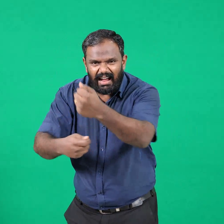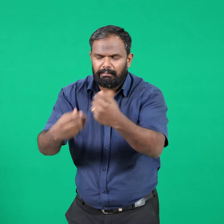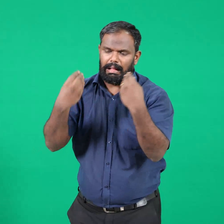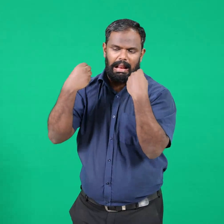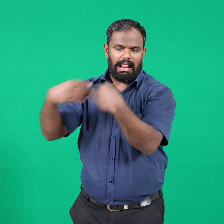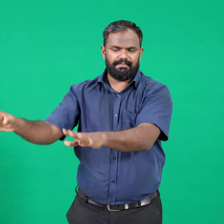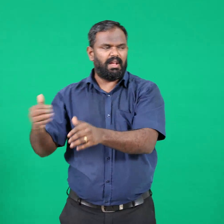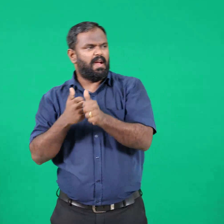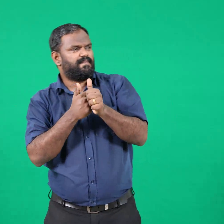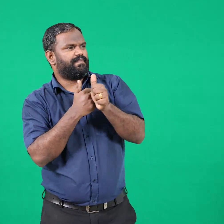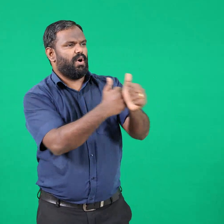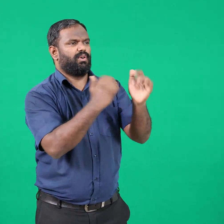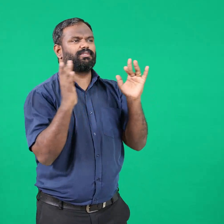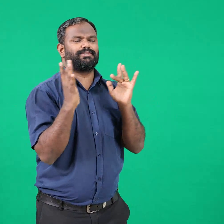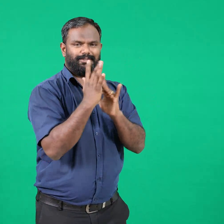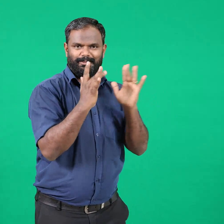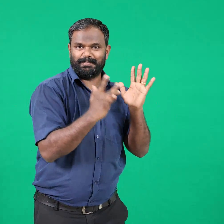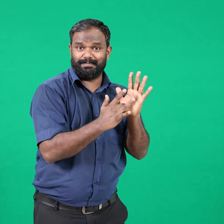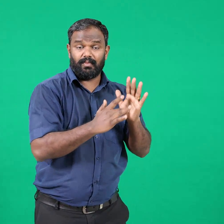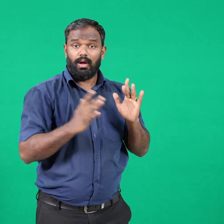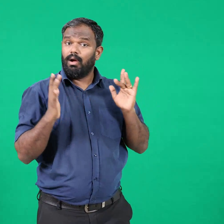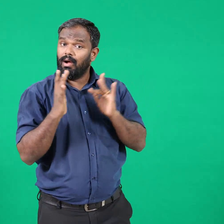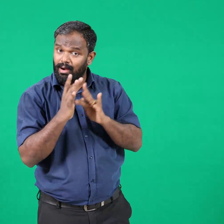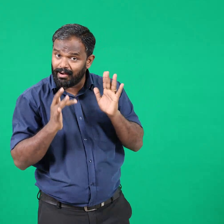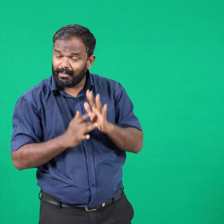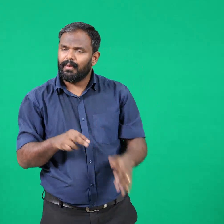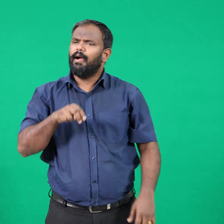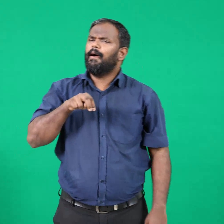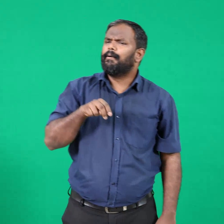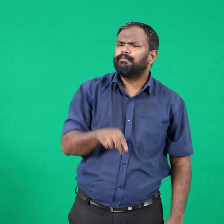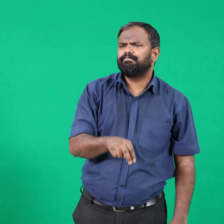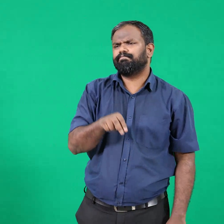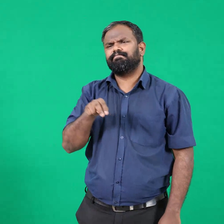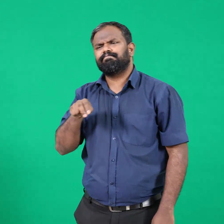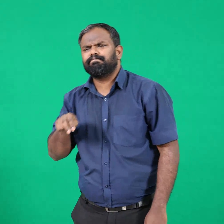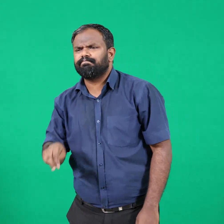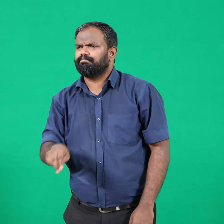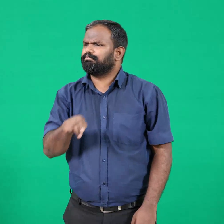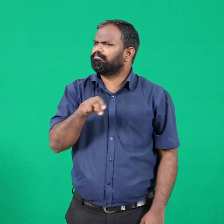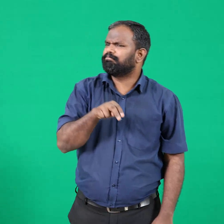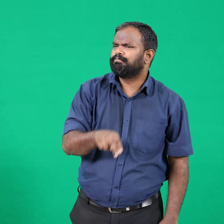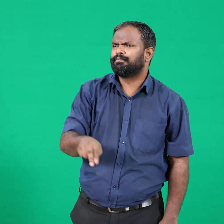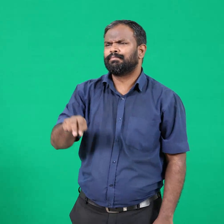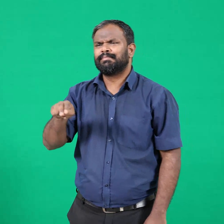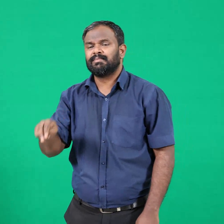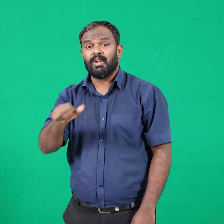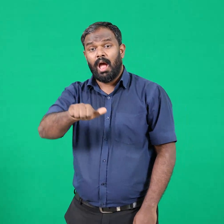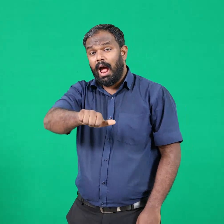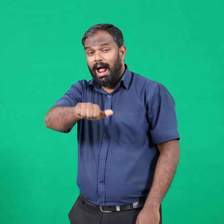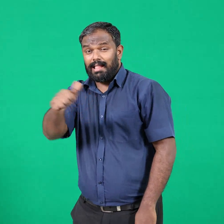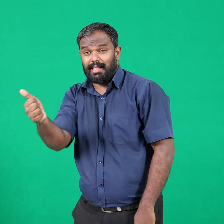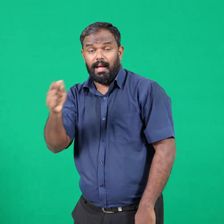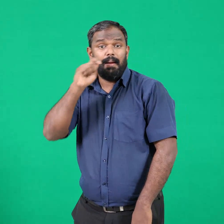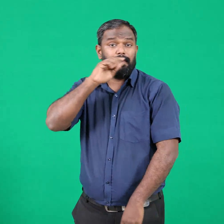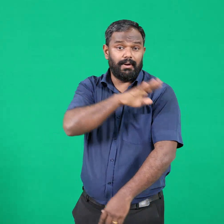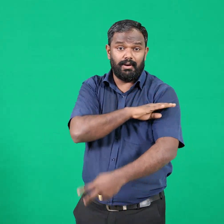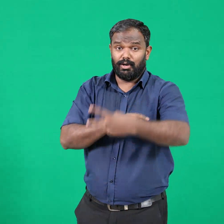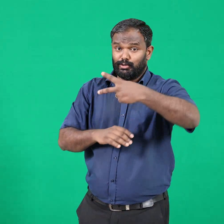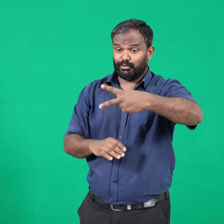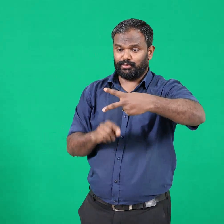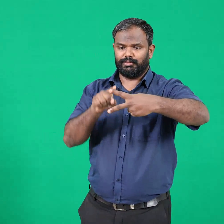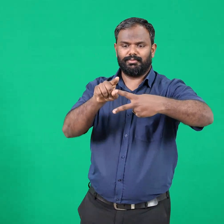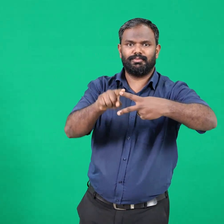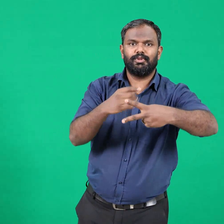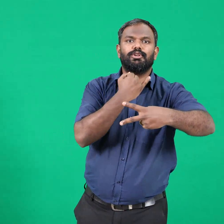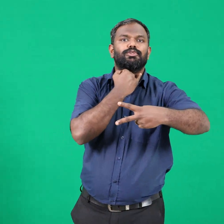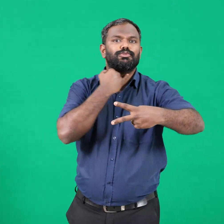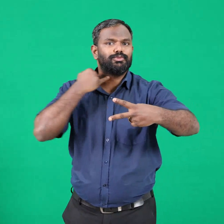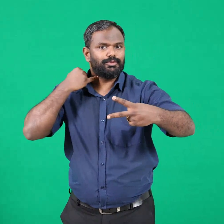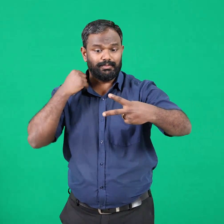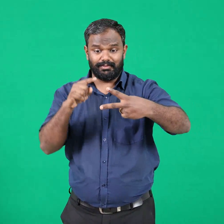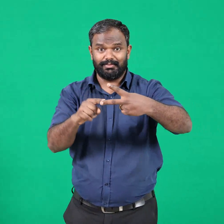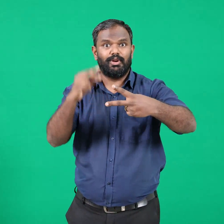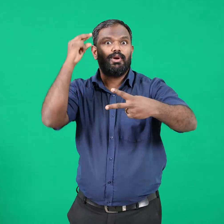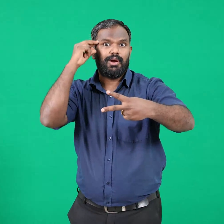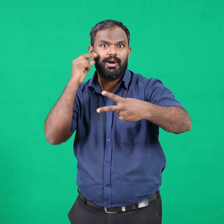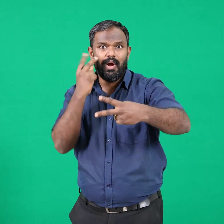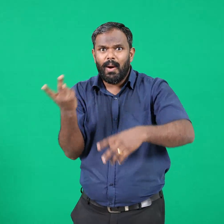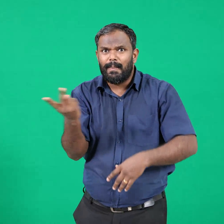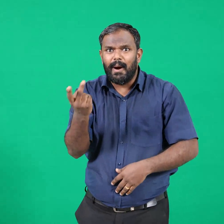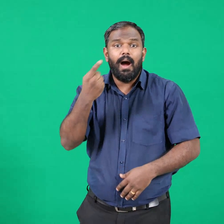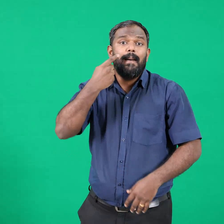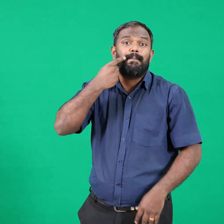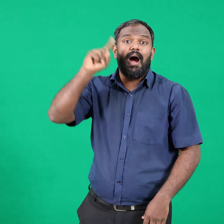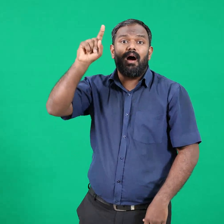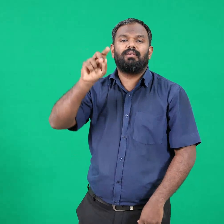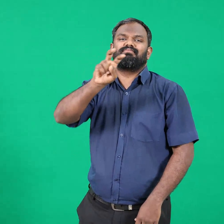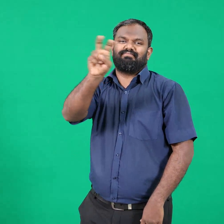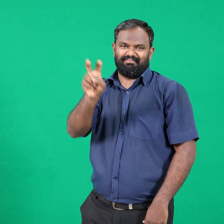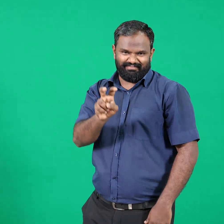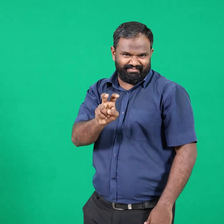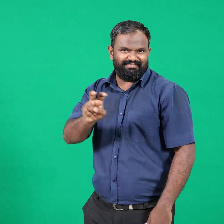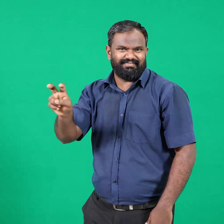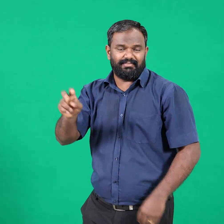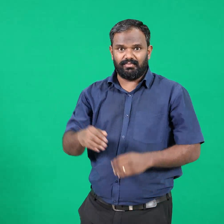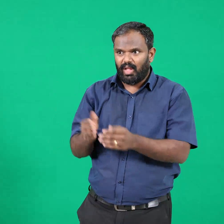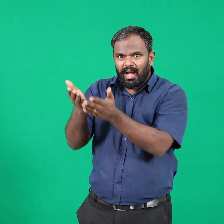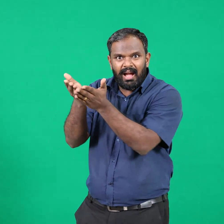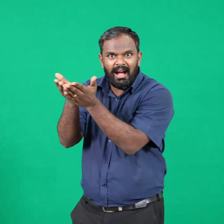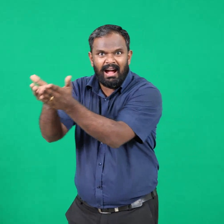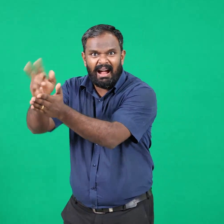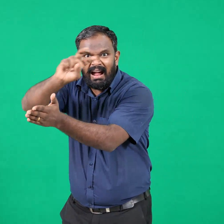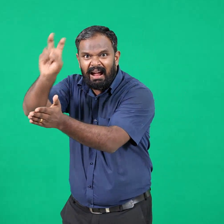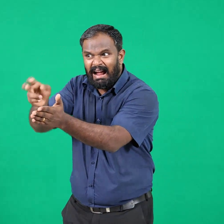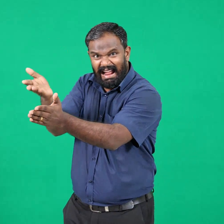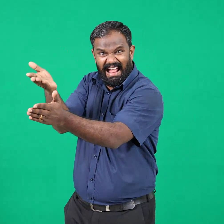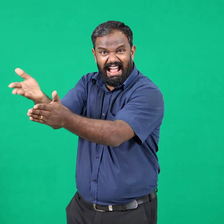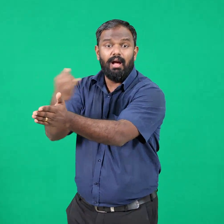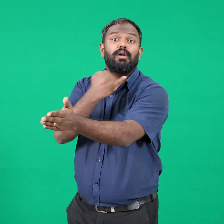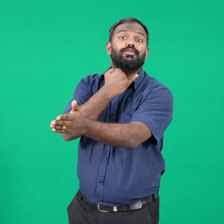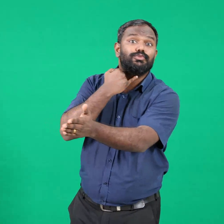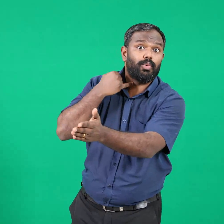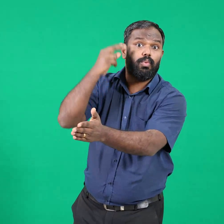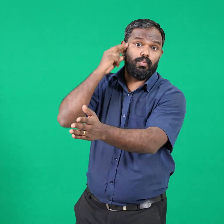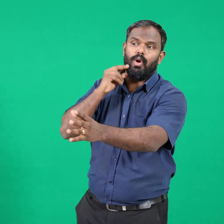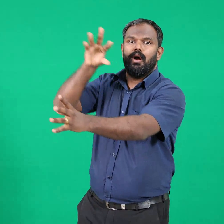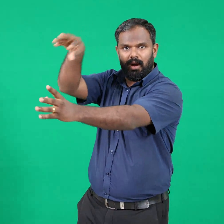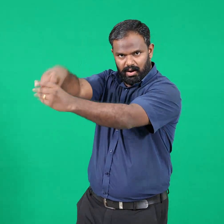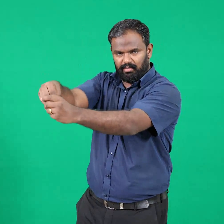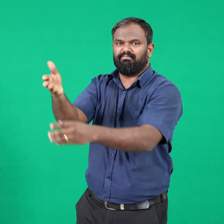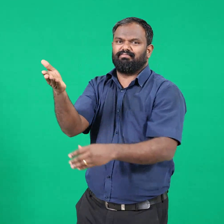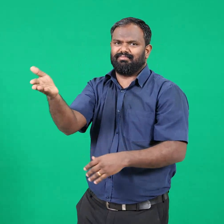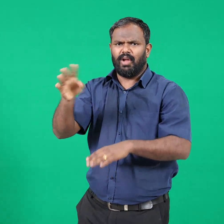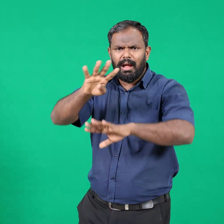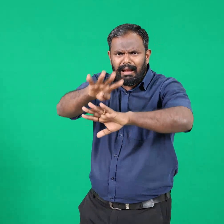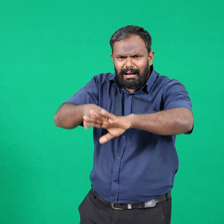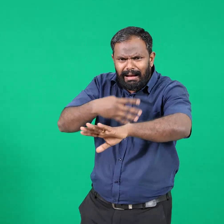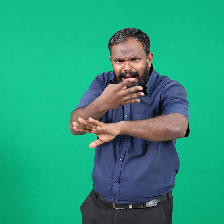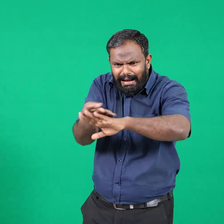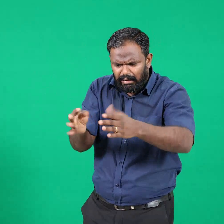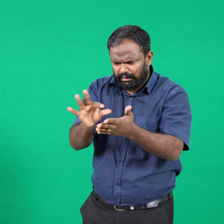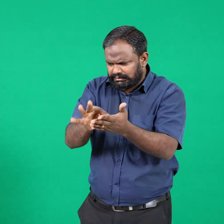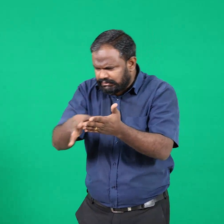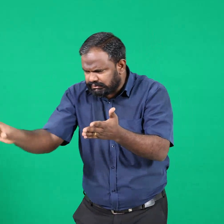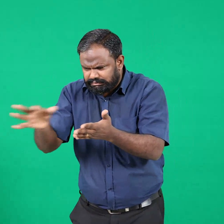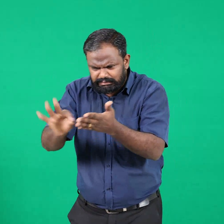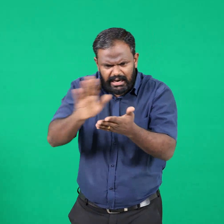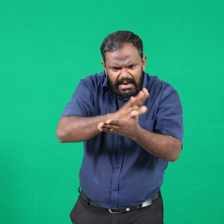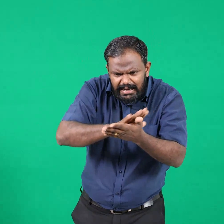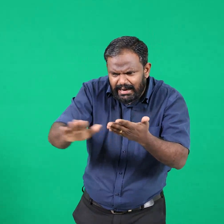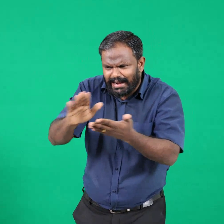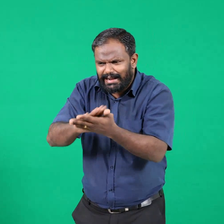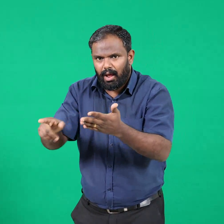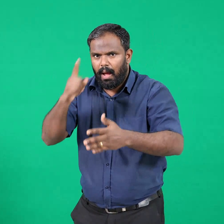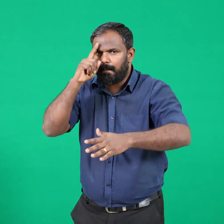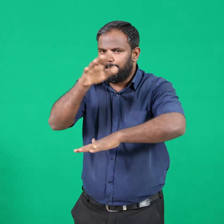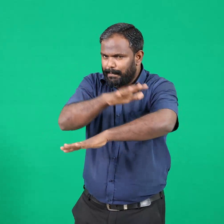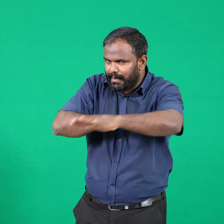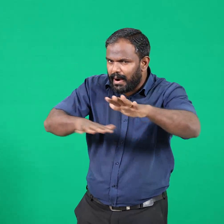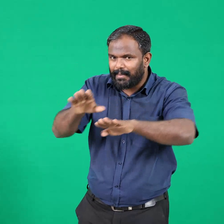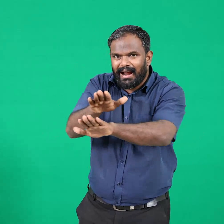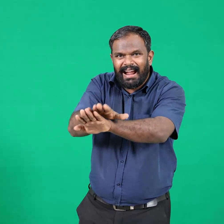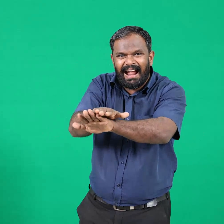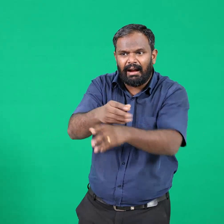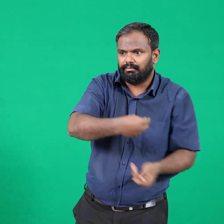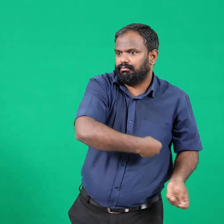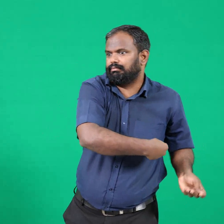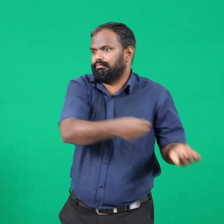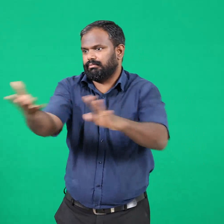Going on from there, He saw two other brothers, James son of Zebedee and his brother John.